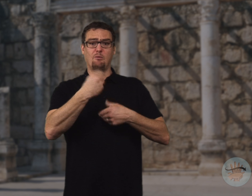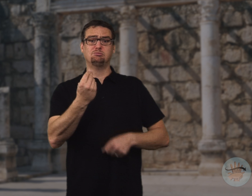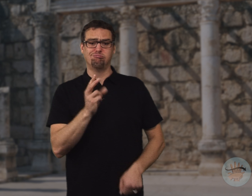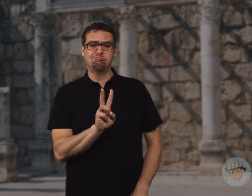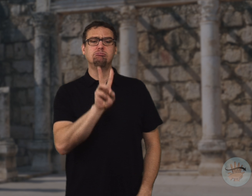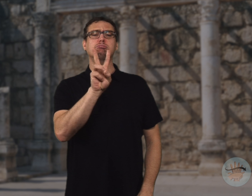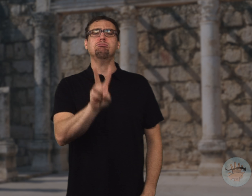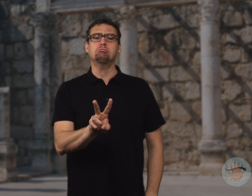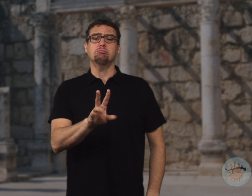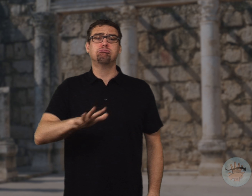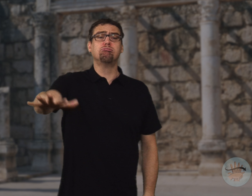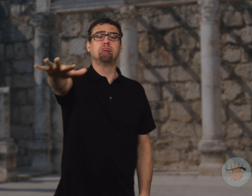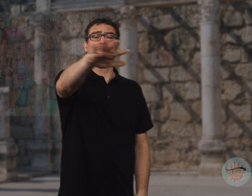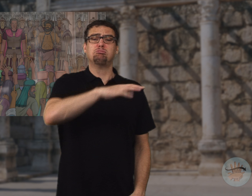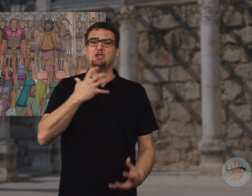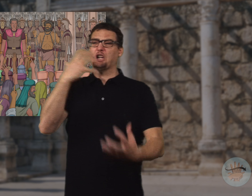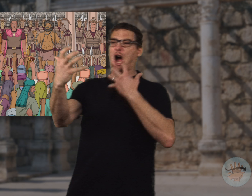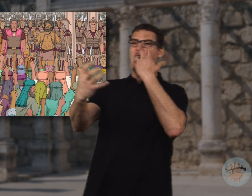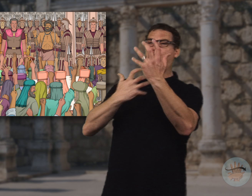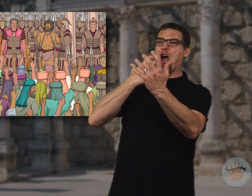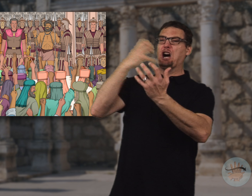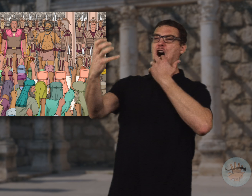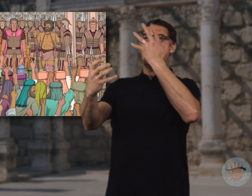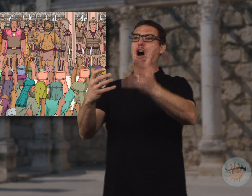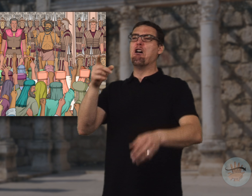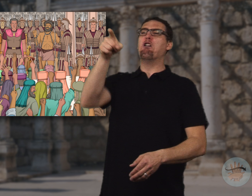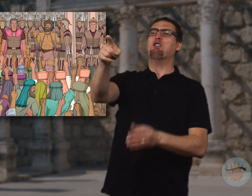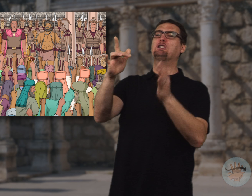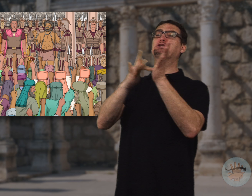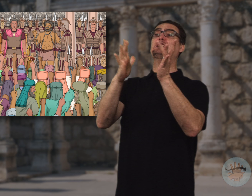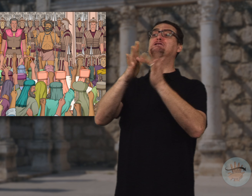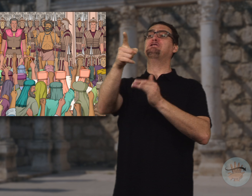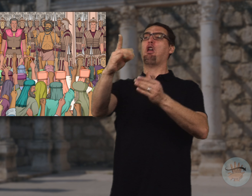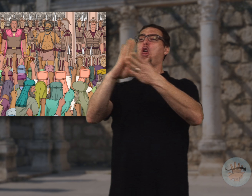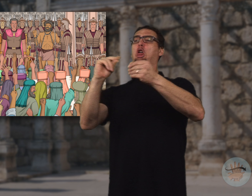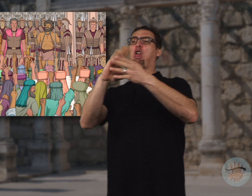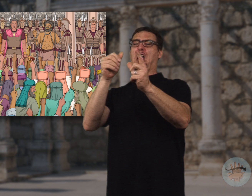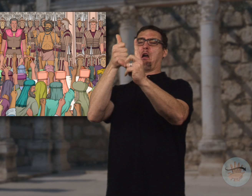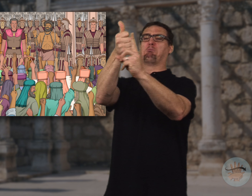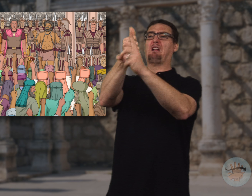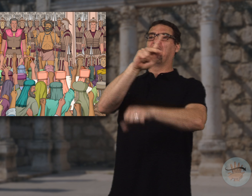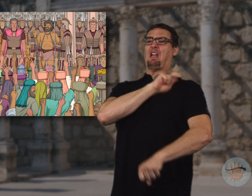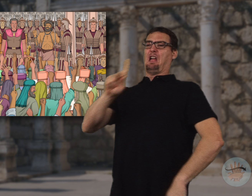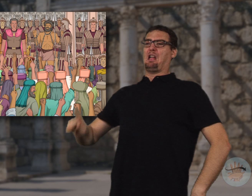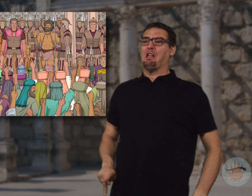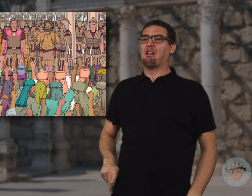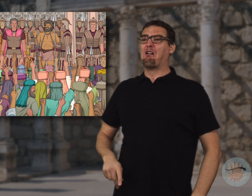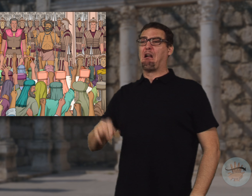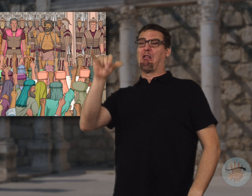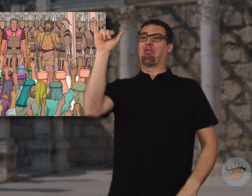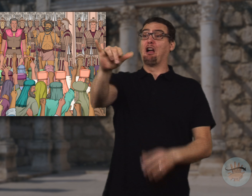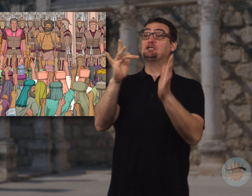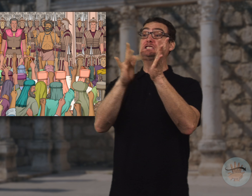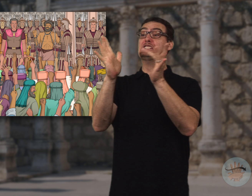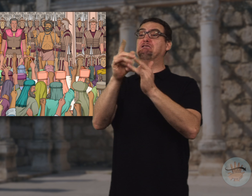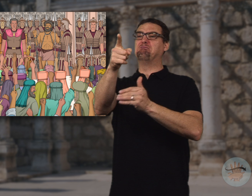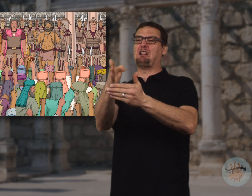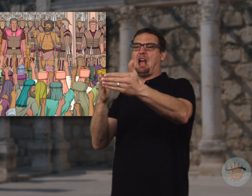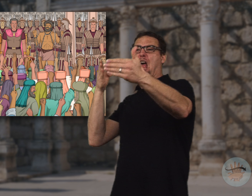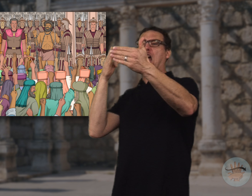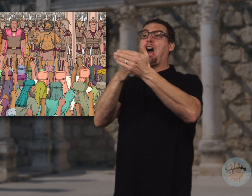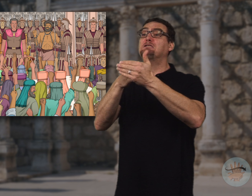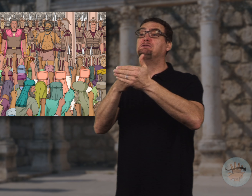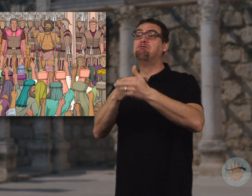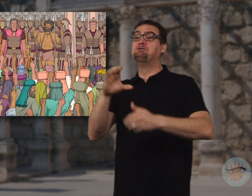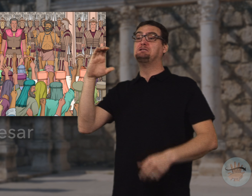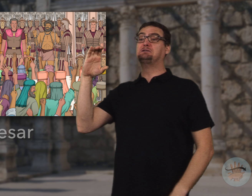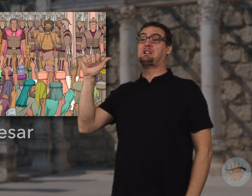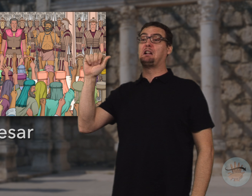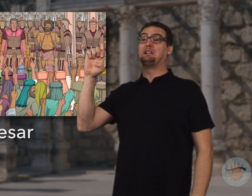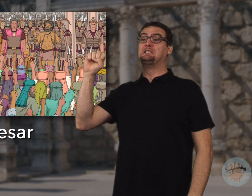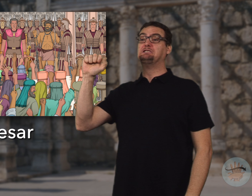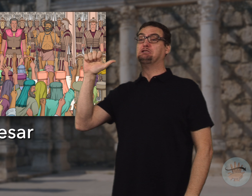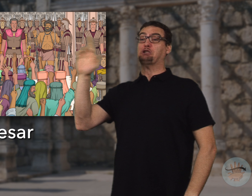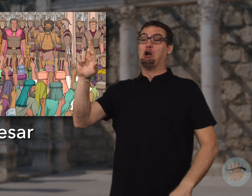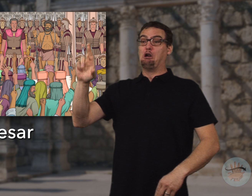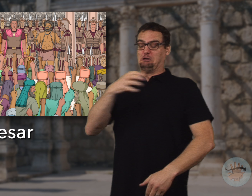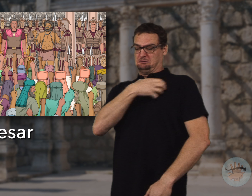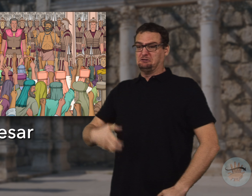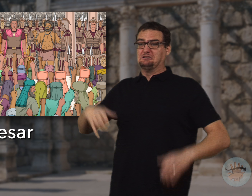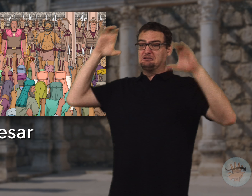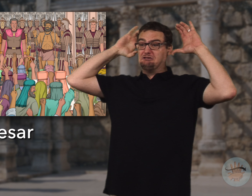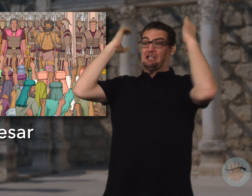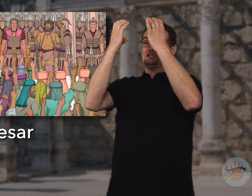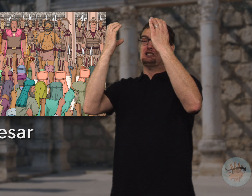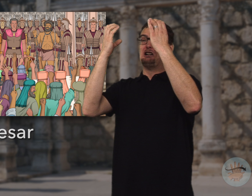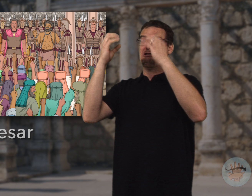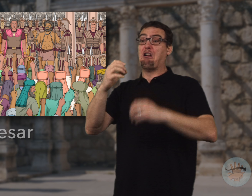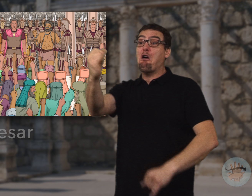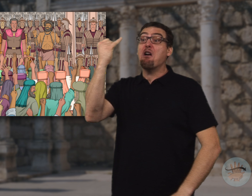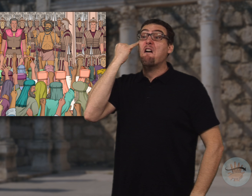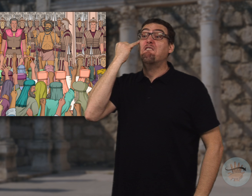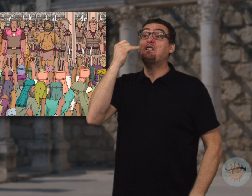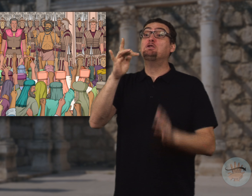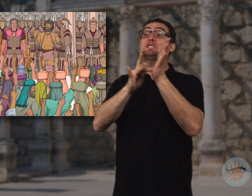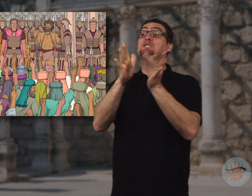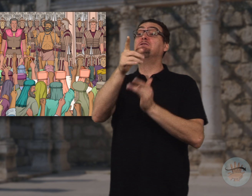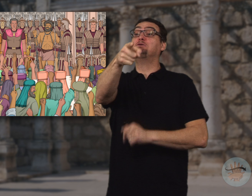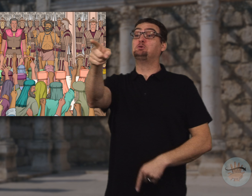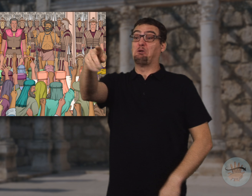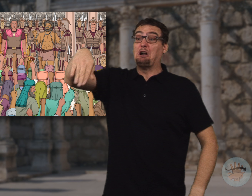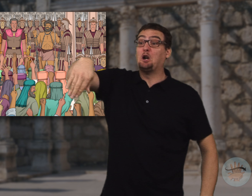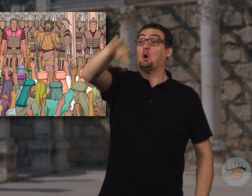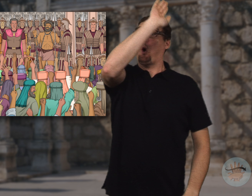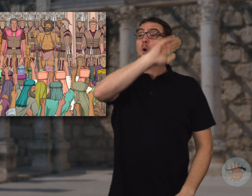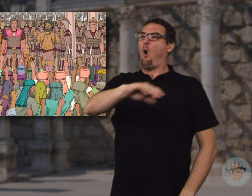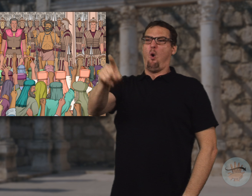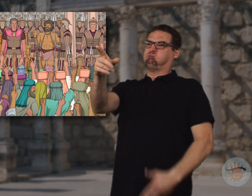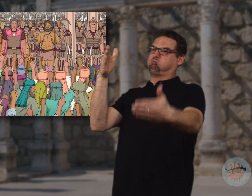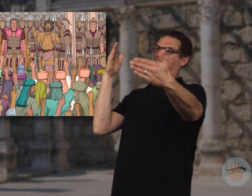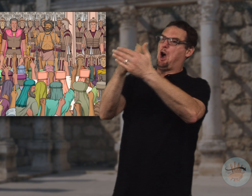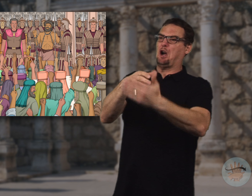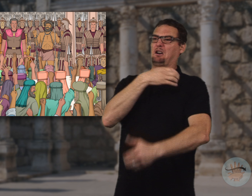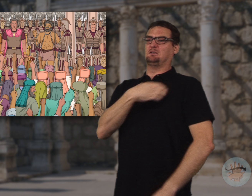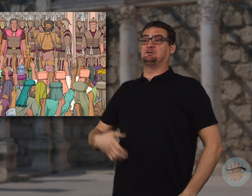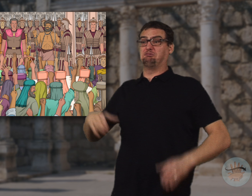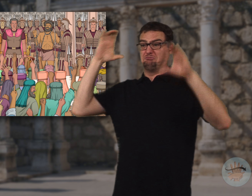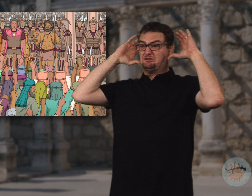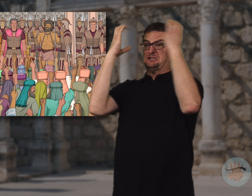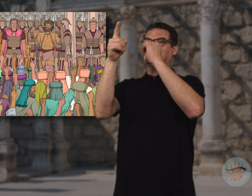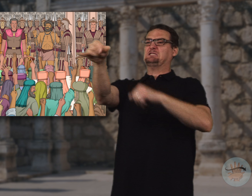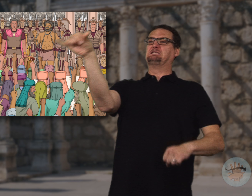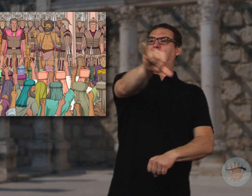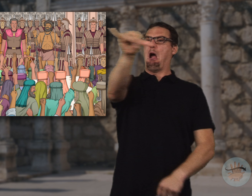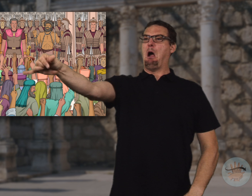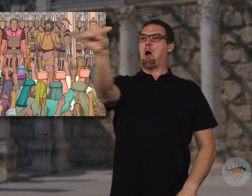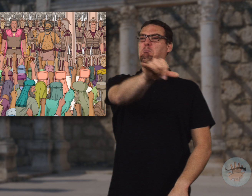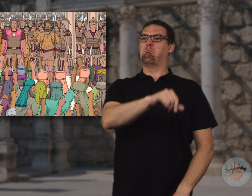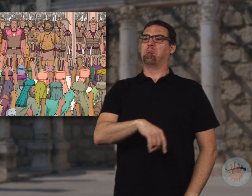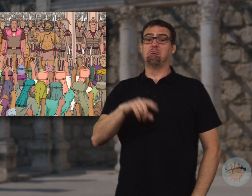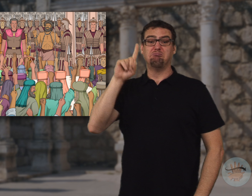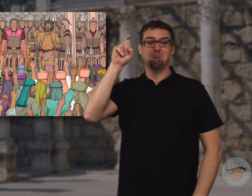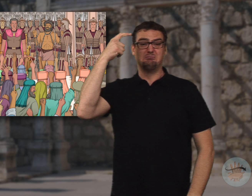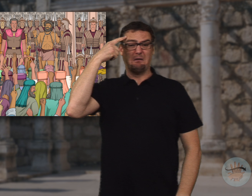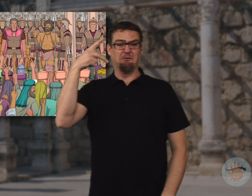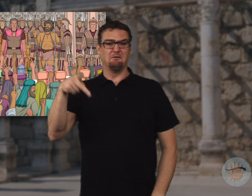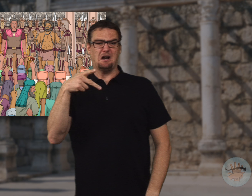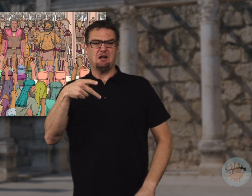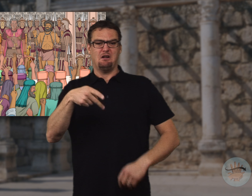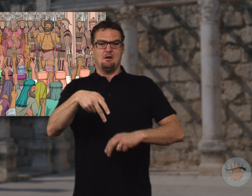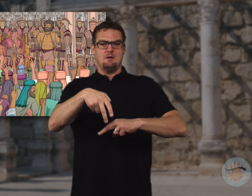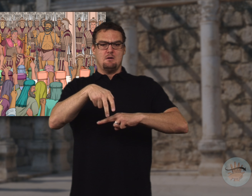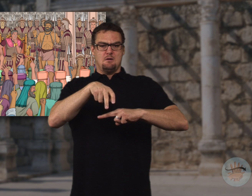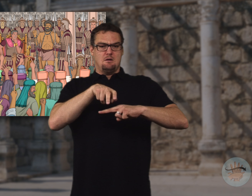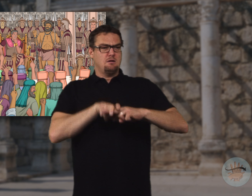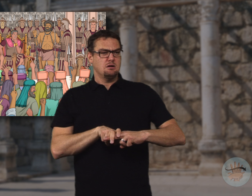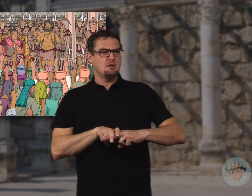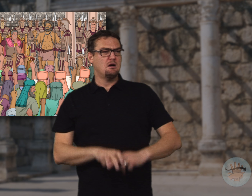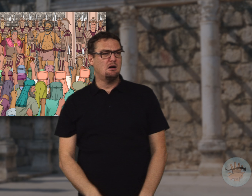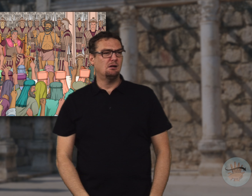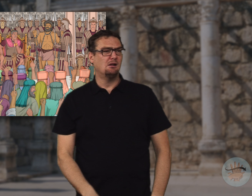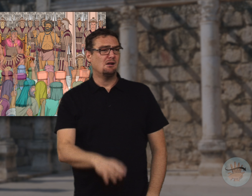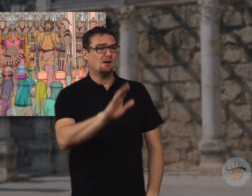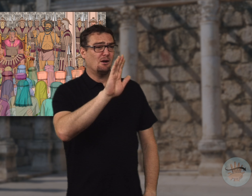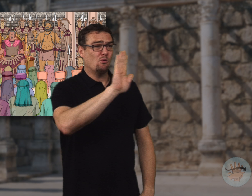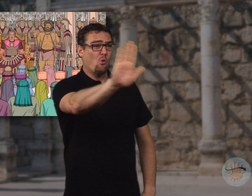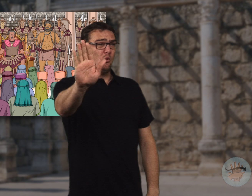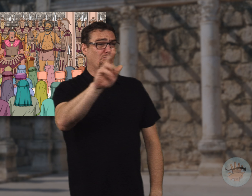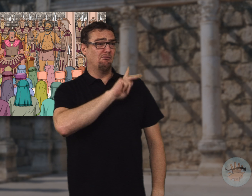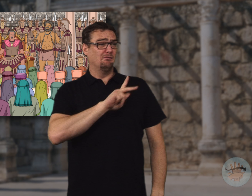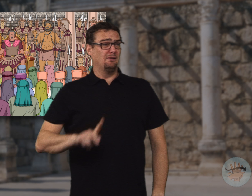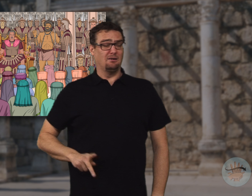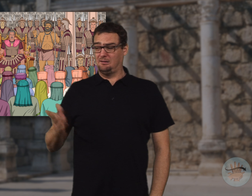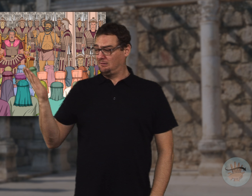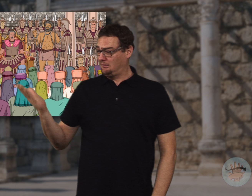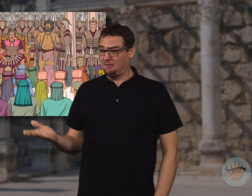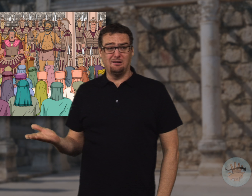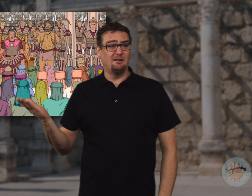From then on, Pilate tried to release Him, but the Jews kept shouting, “If you release this man, you are no friend of Caesar. Anyone who declares himself a king is defying Caesar.”